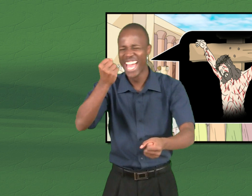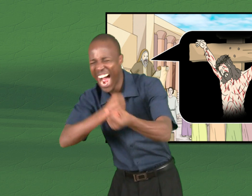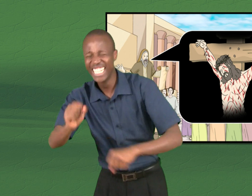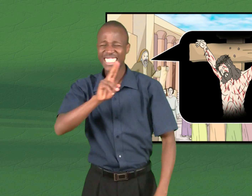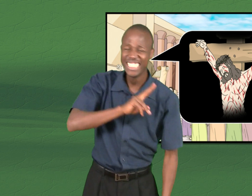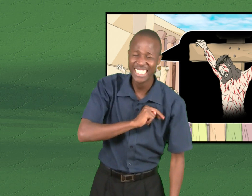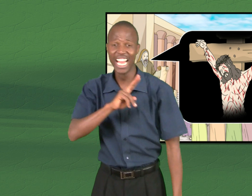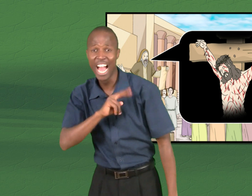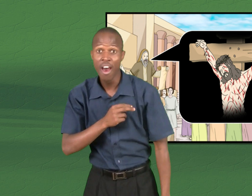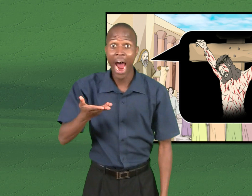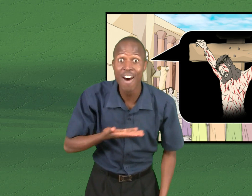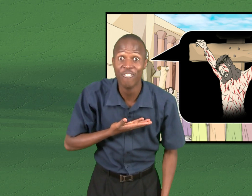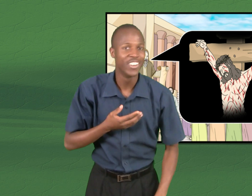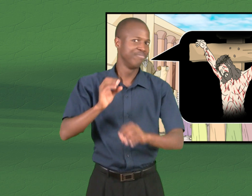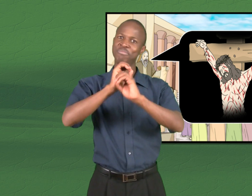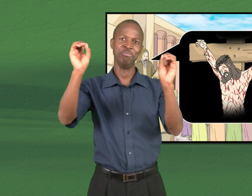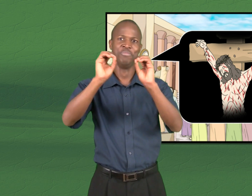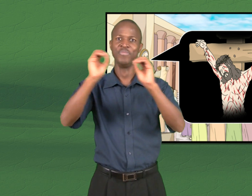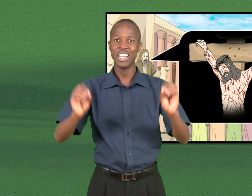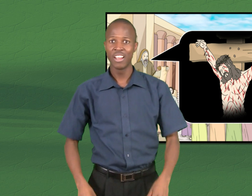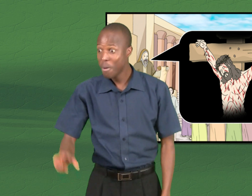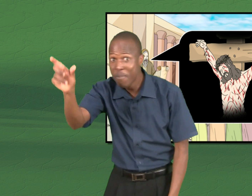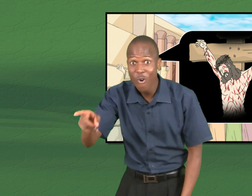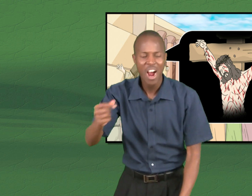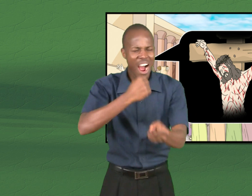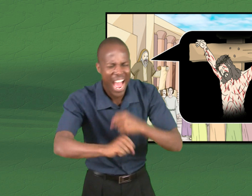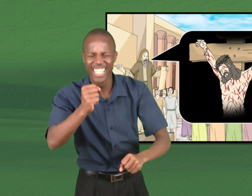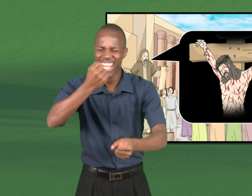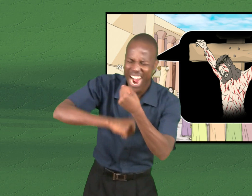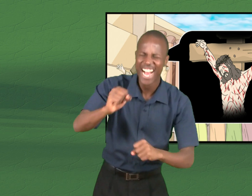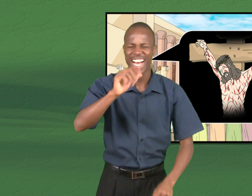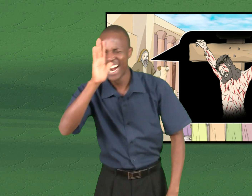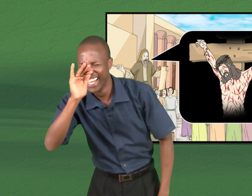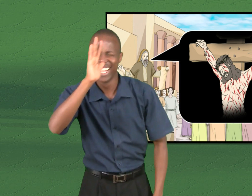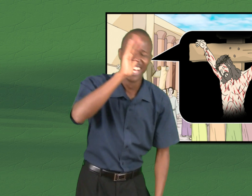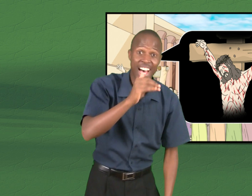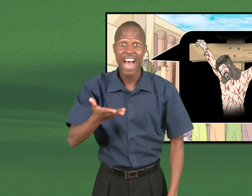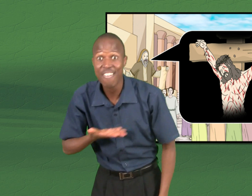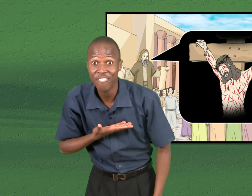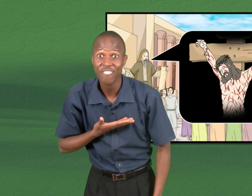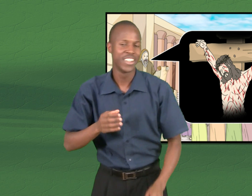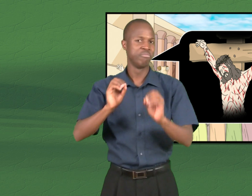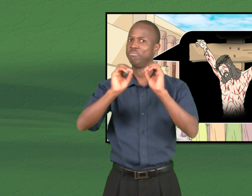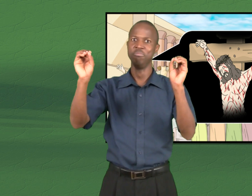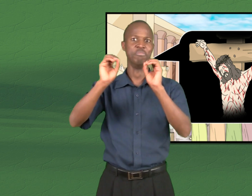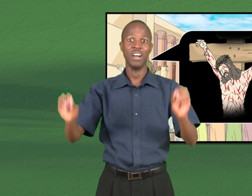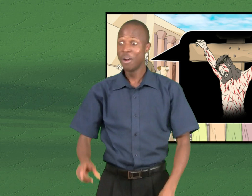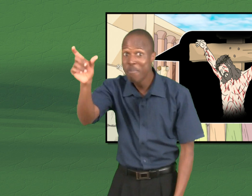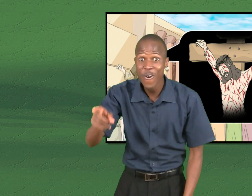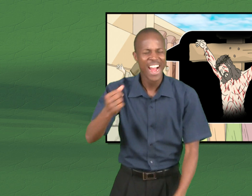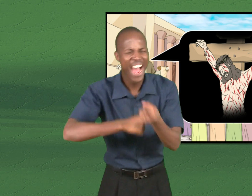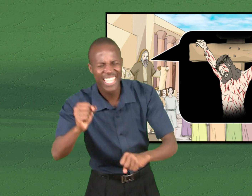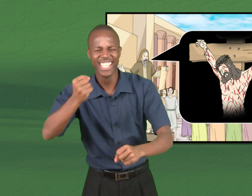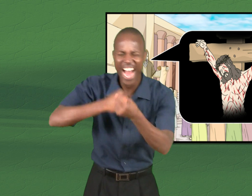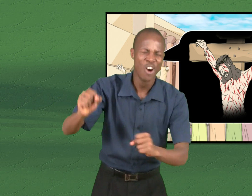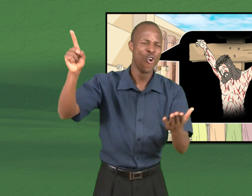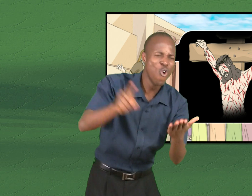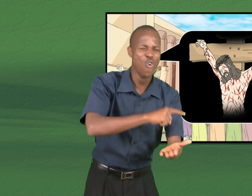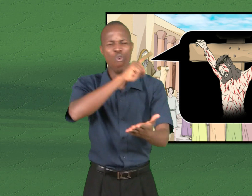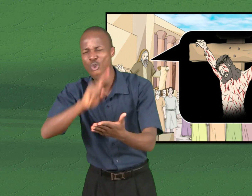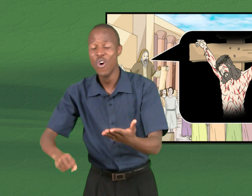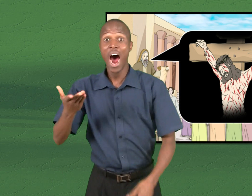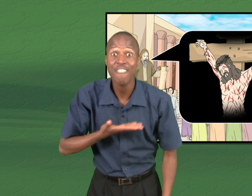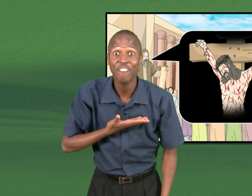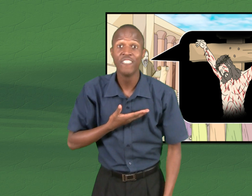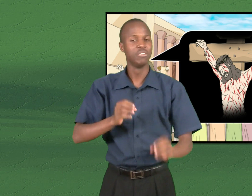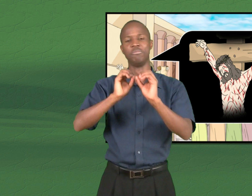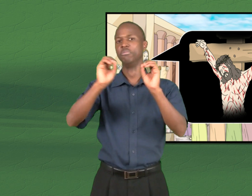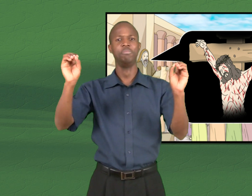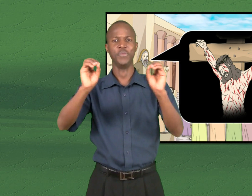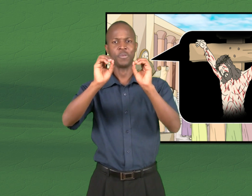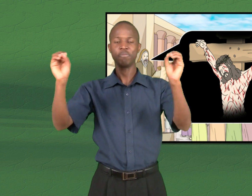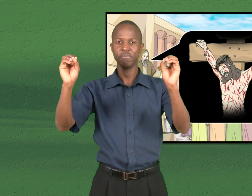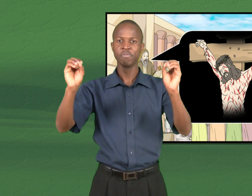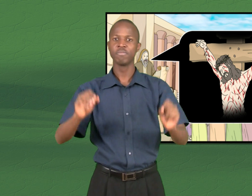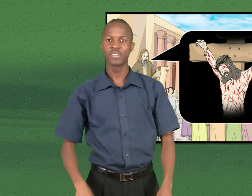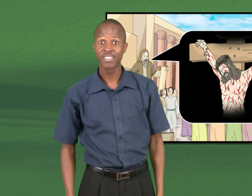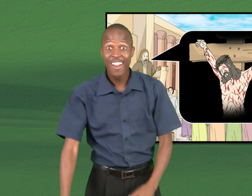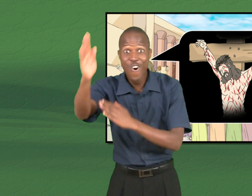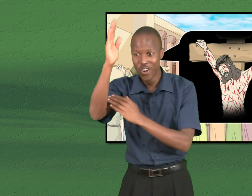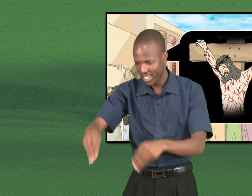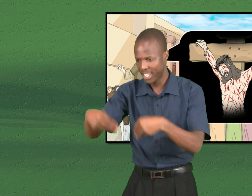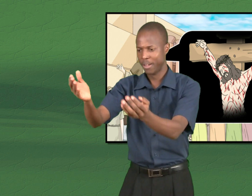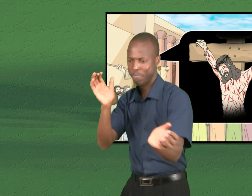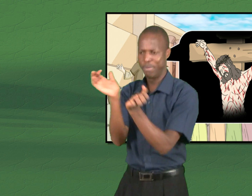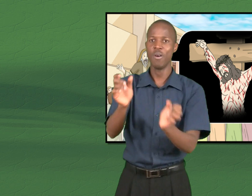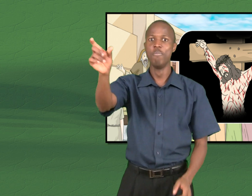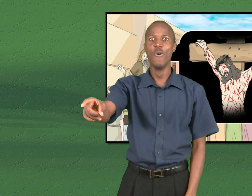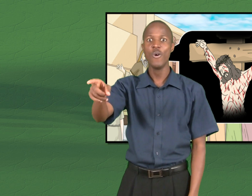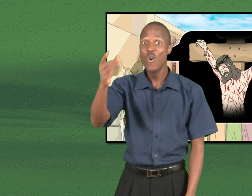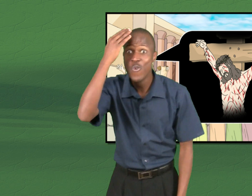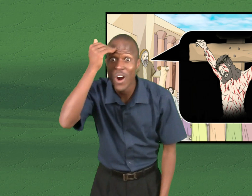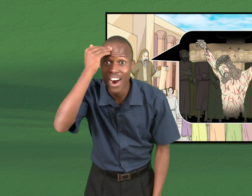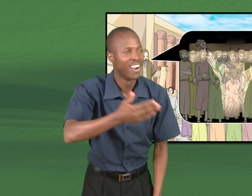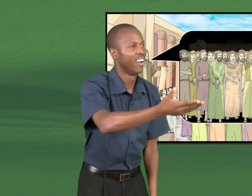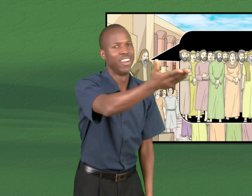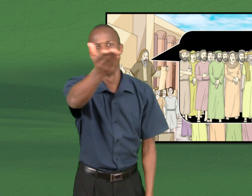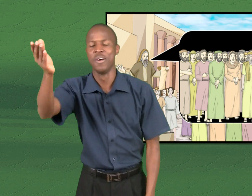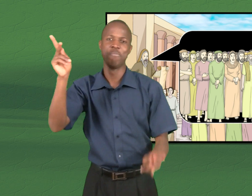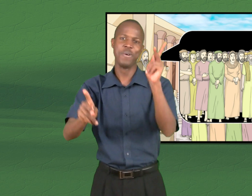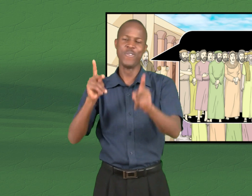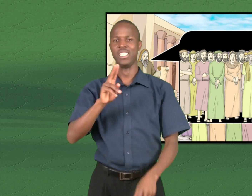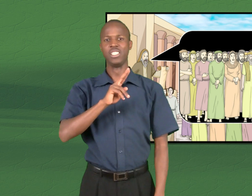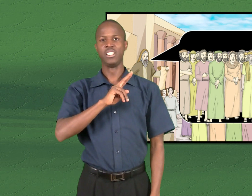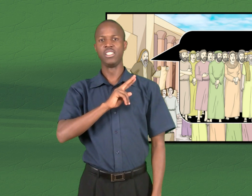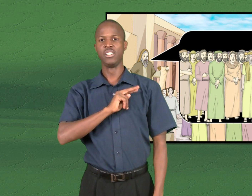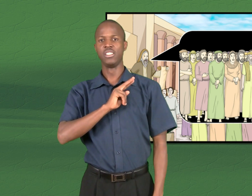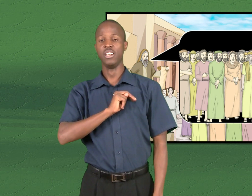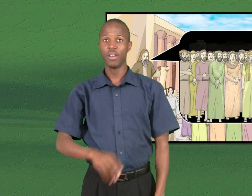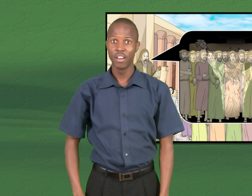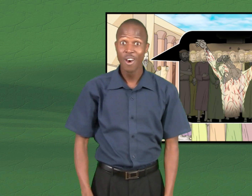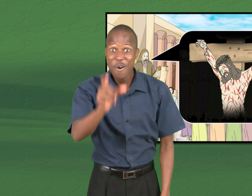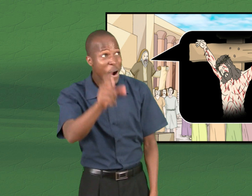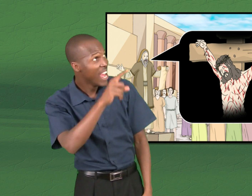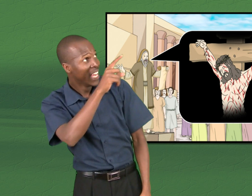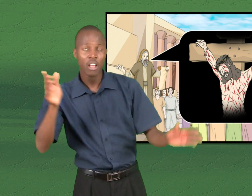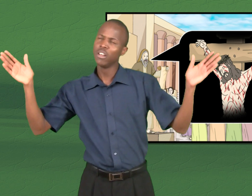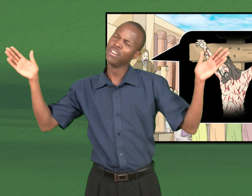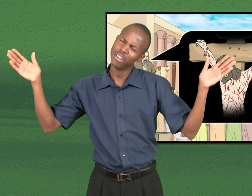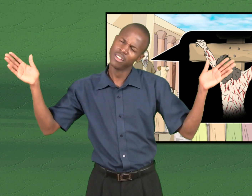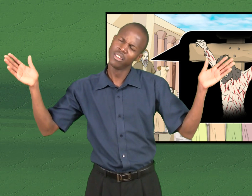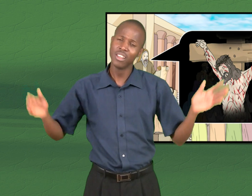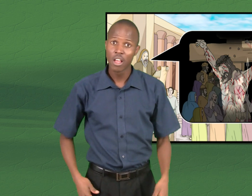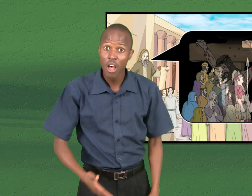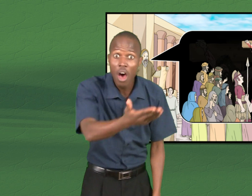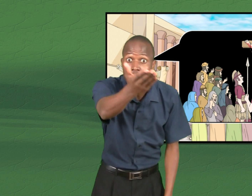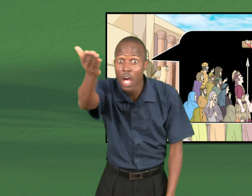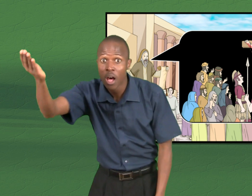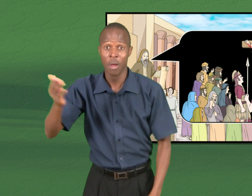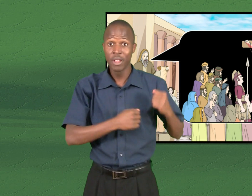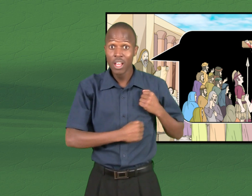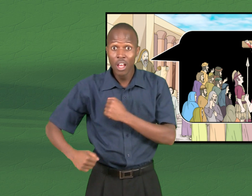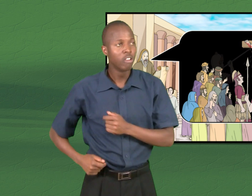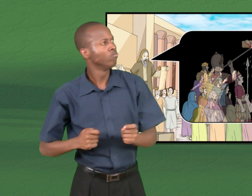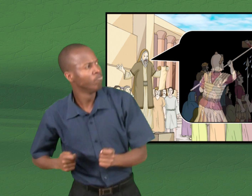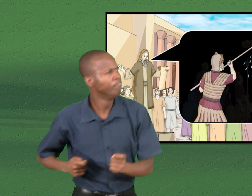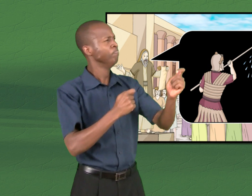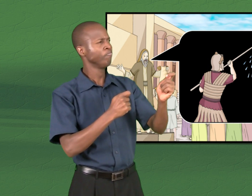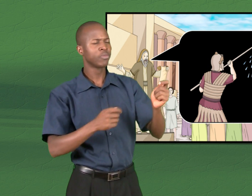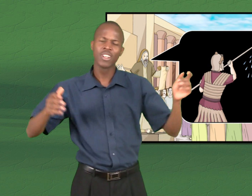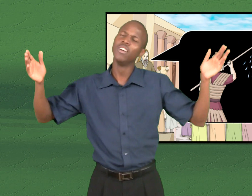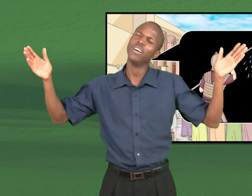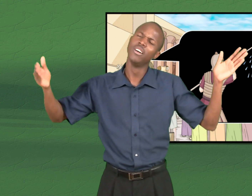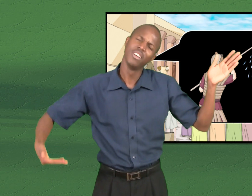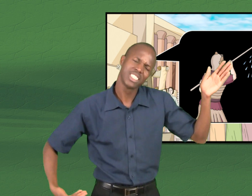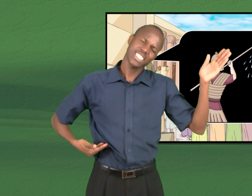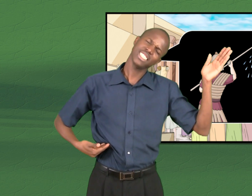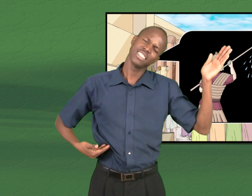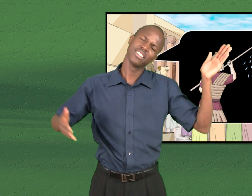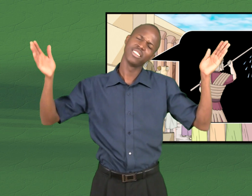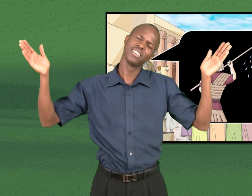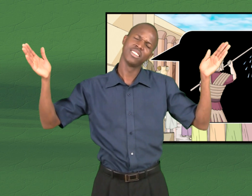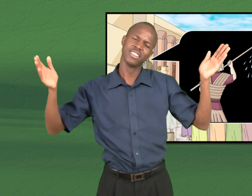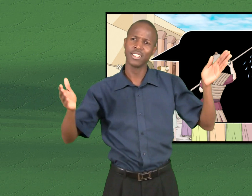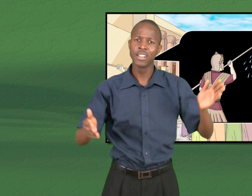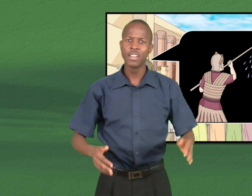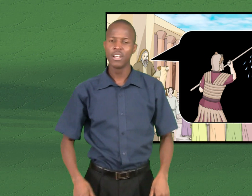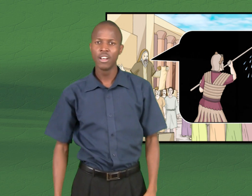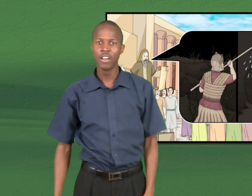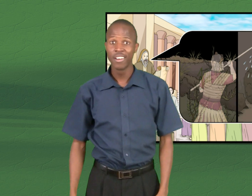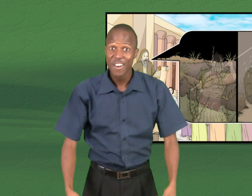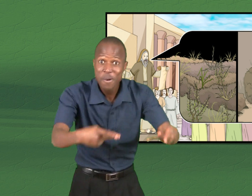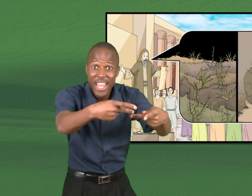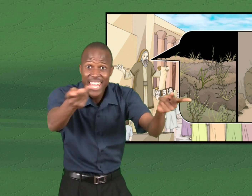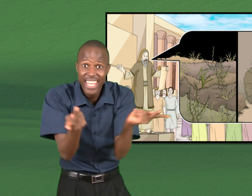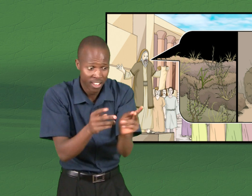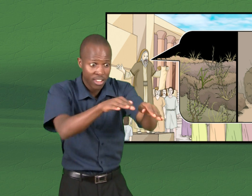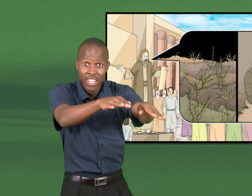He was stricken for the transgression of My people.